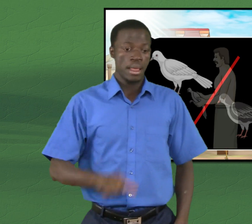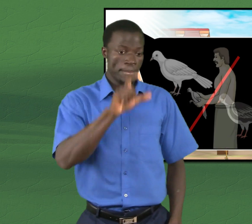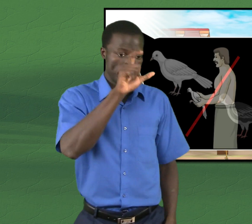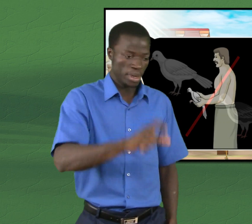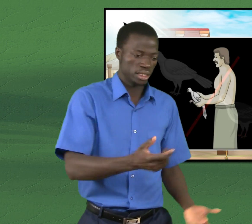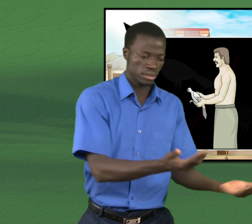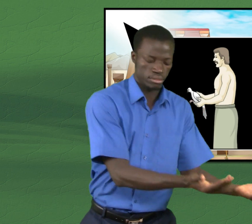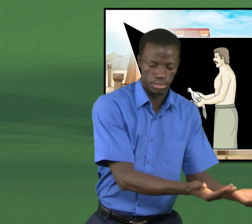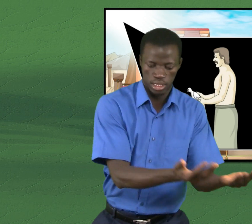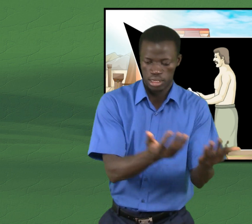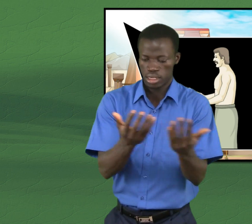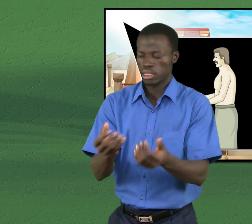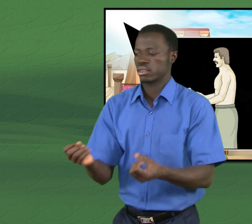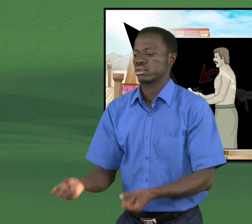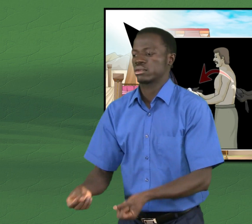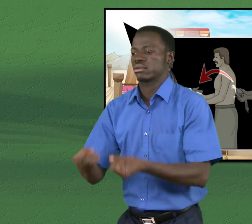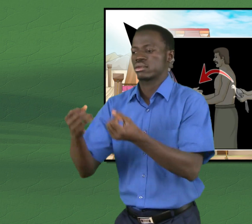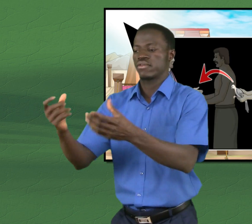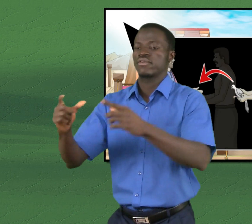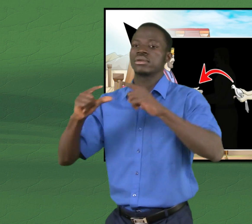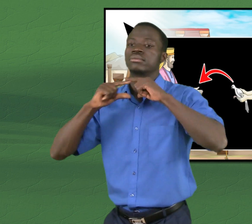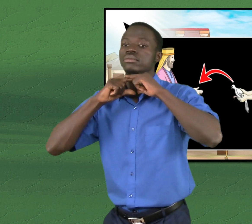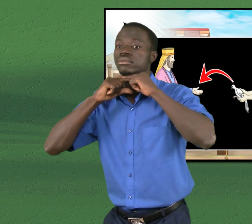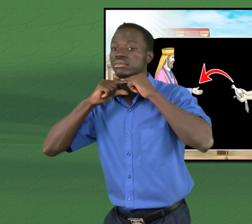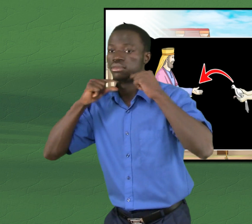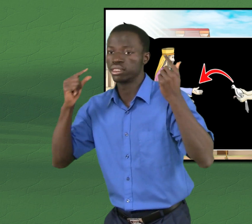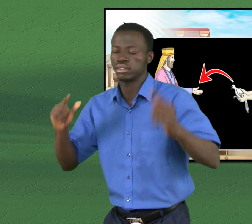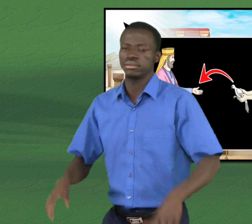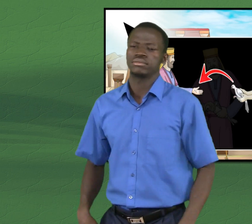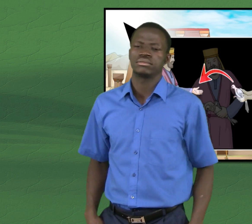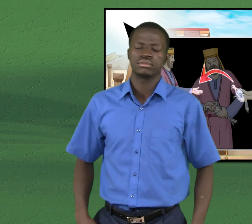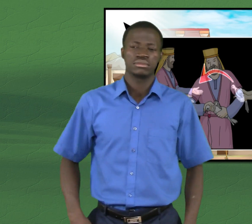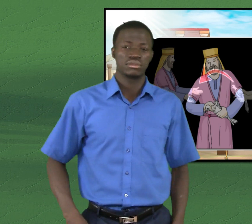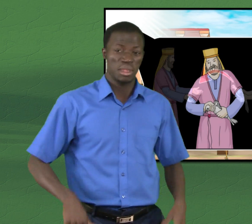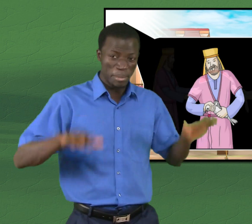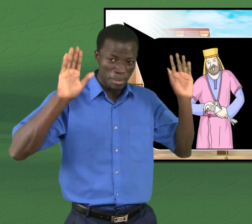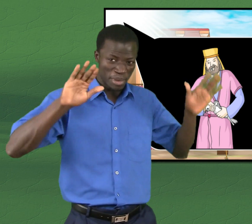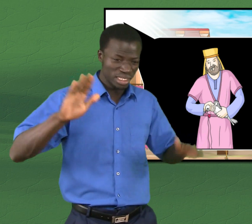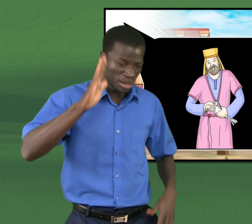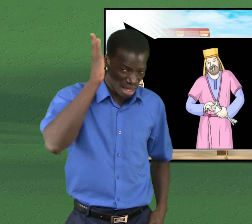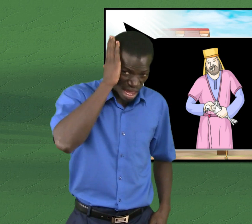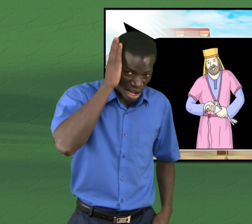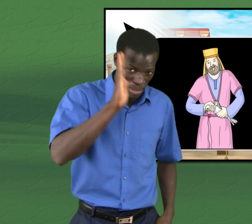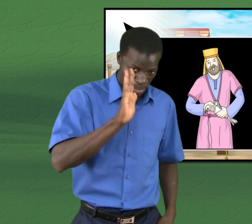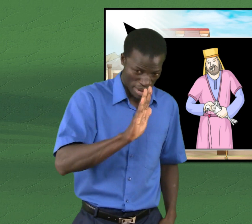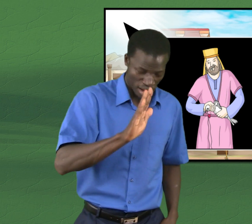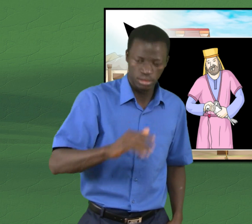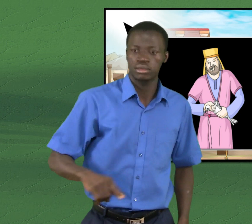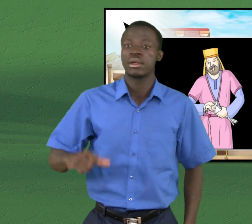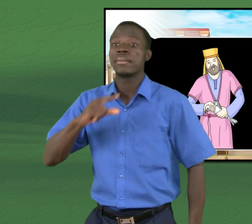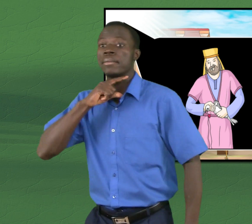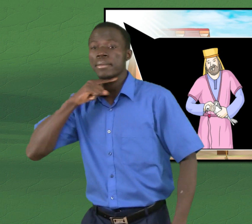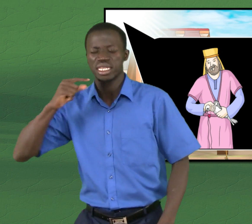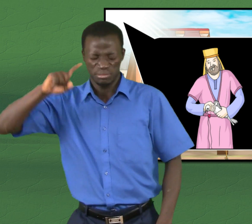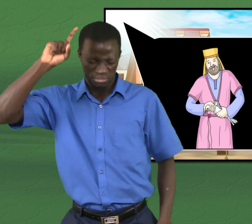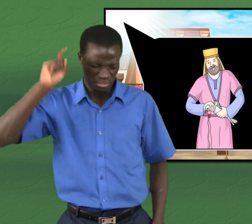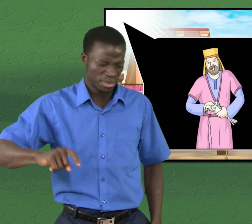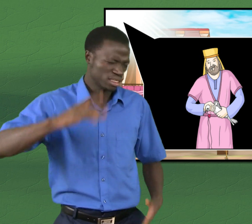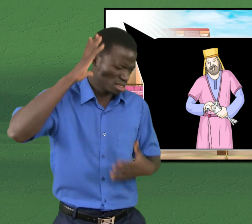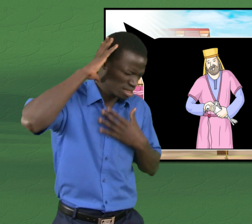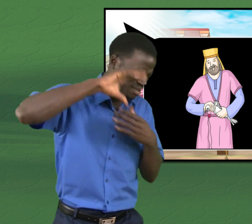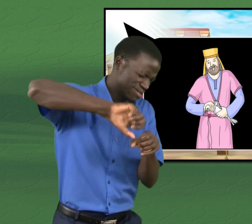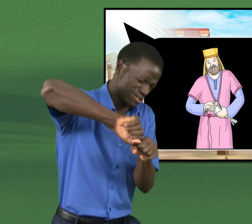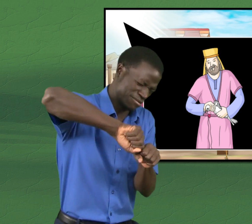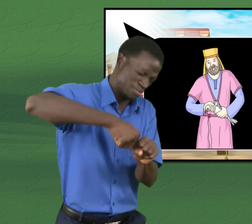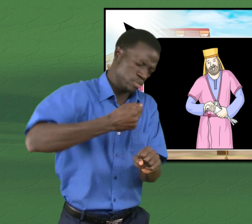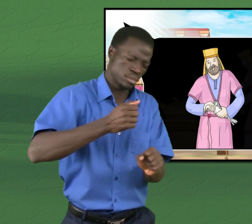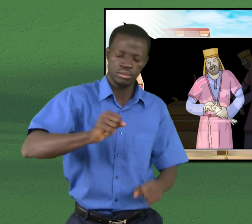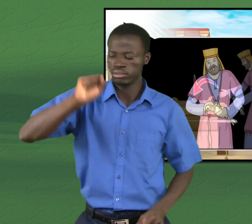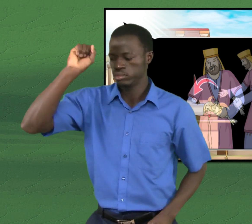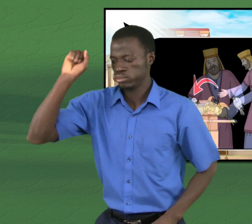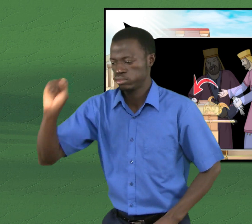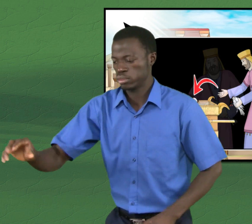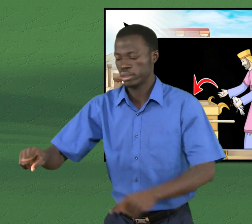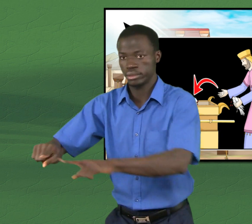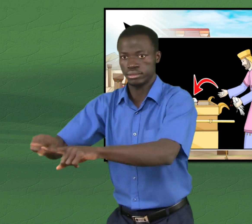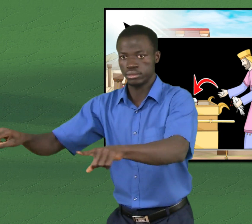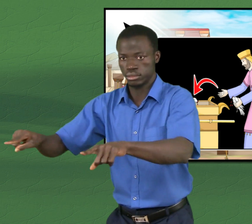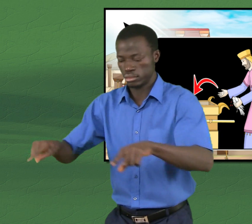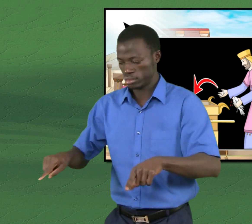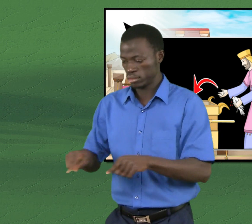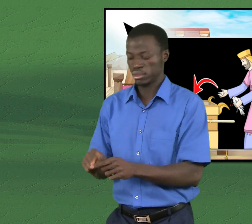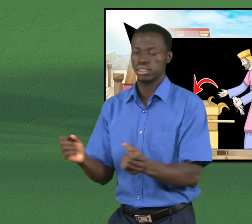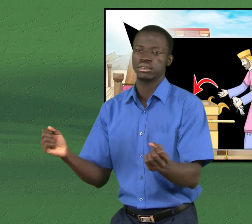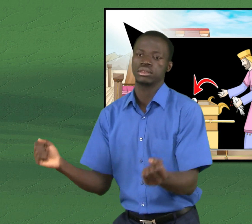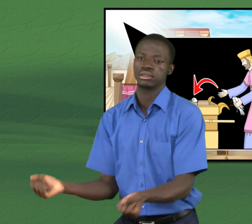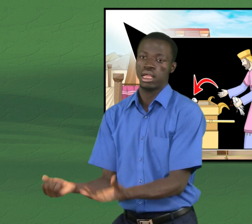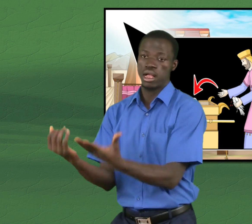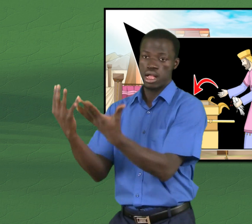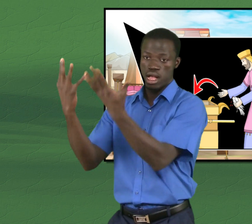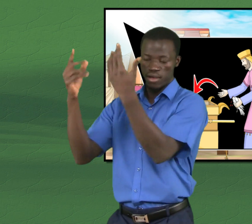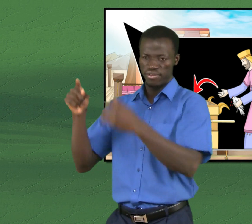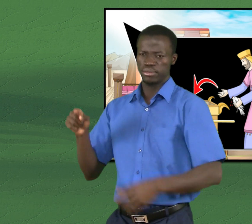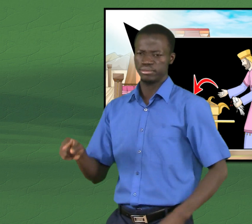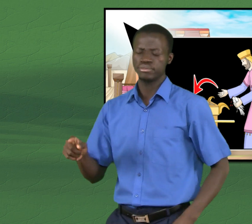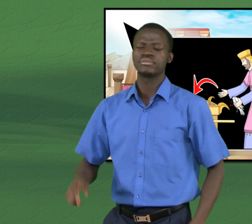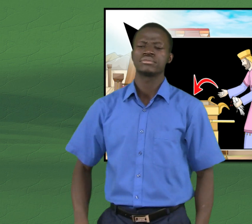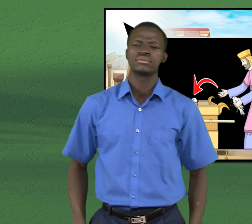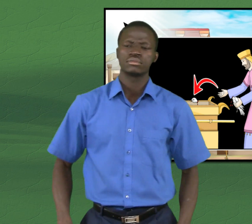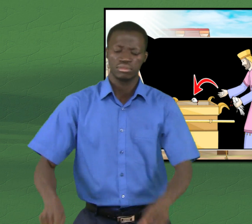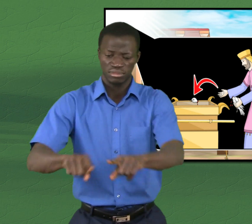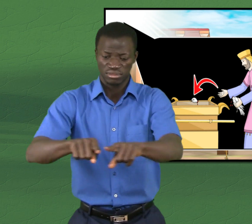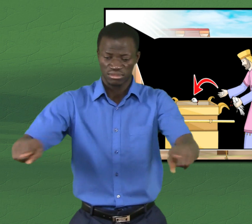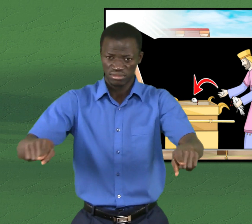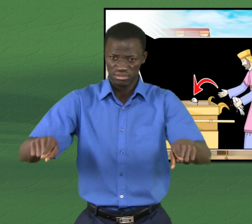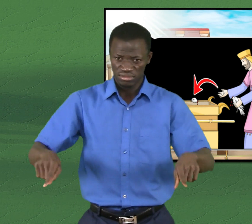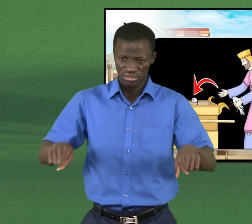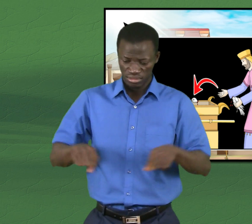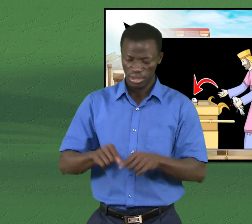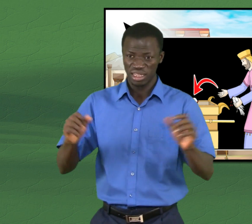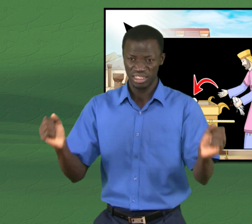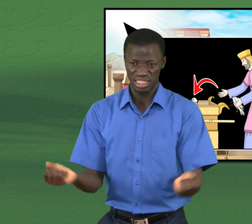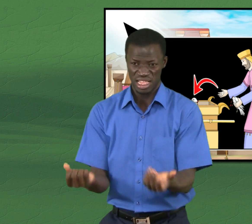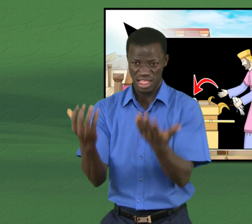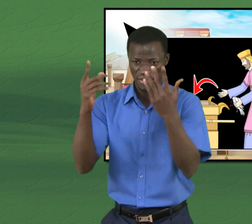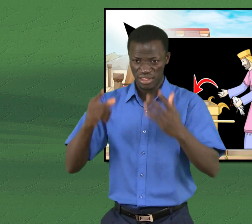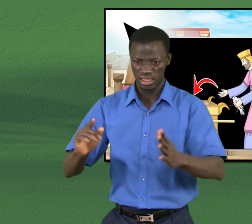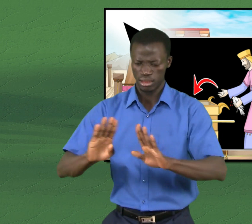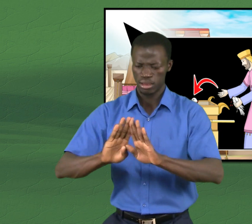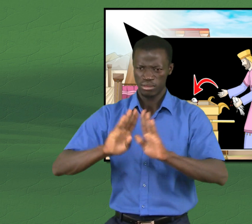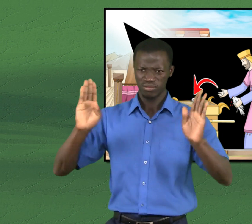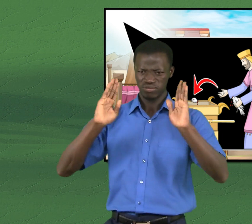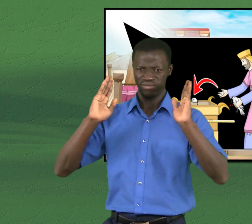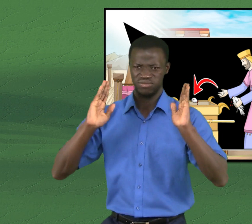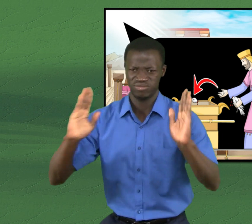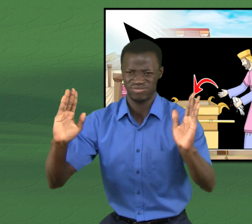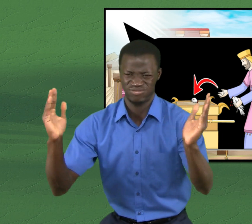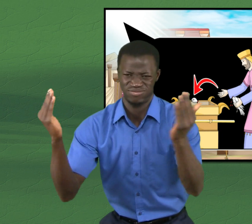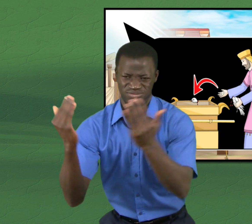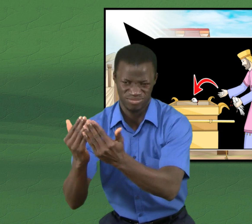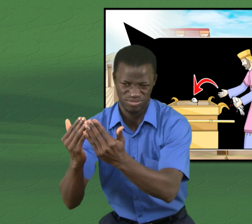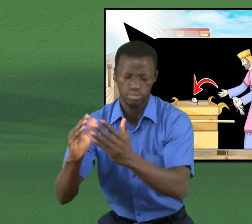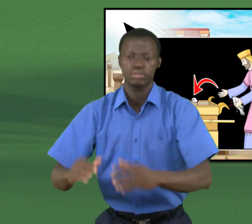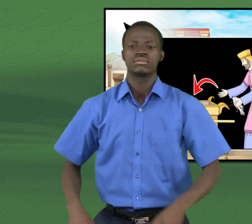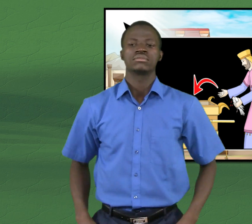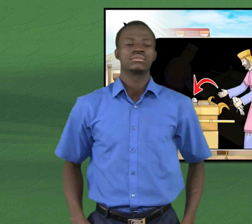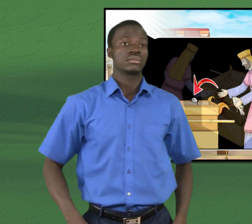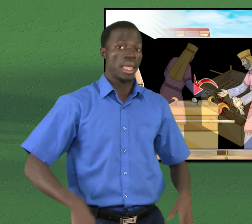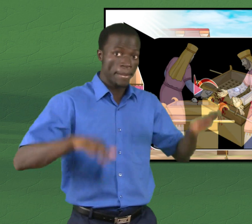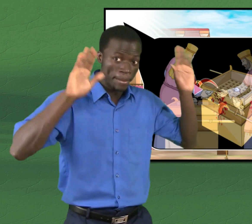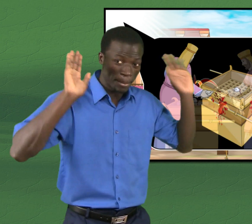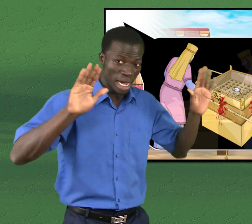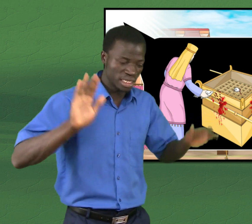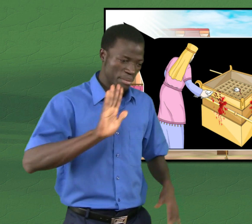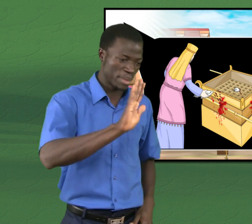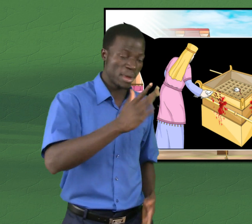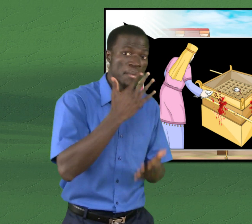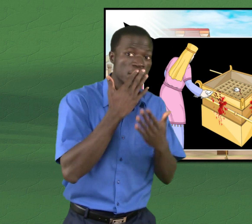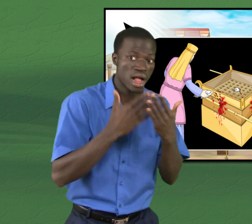Then the priest shall bring it to the altar, twist off its head, and burn it on the altar;